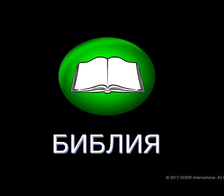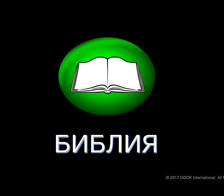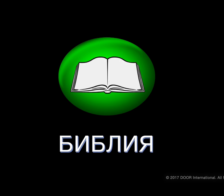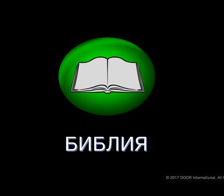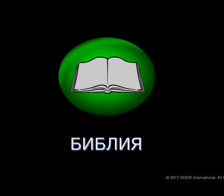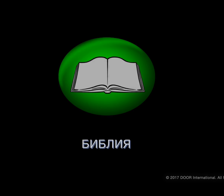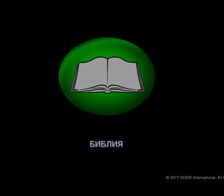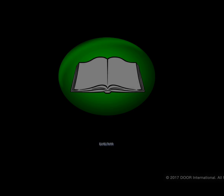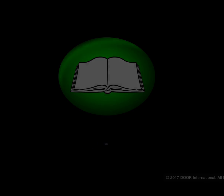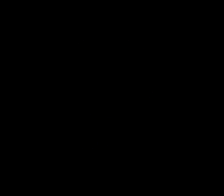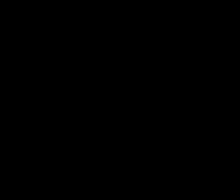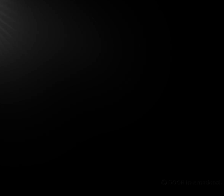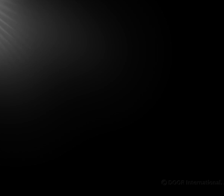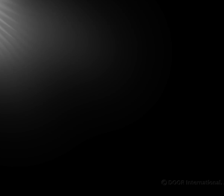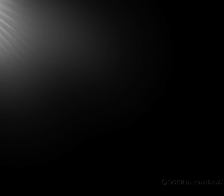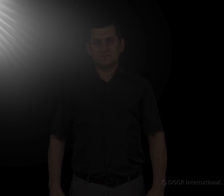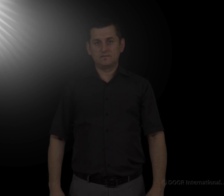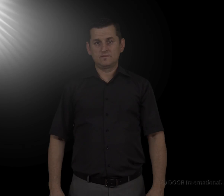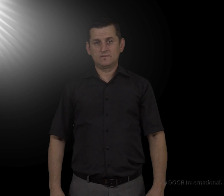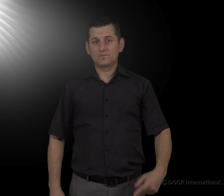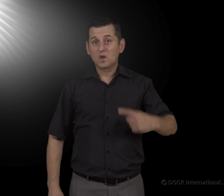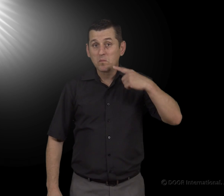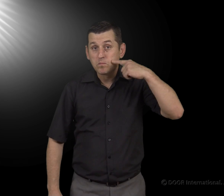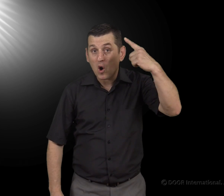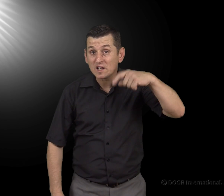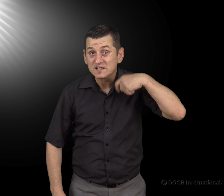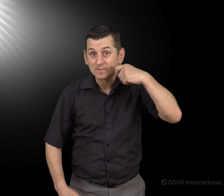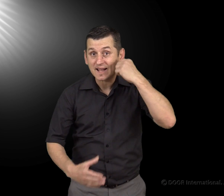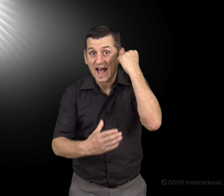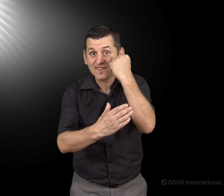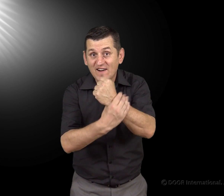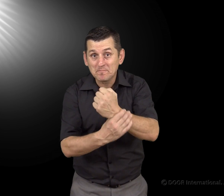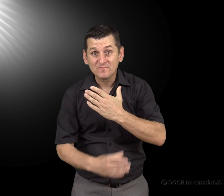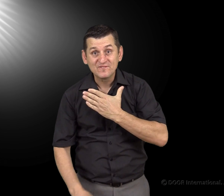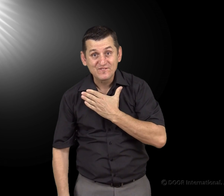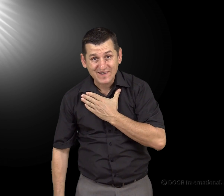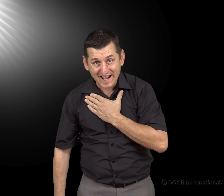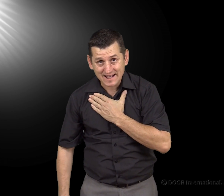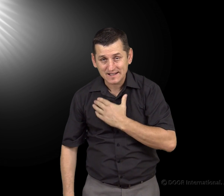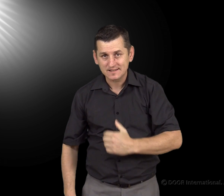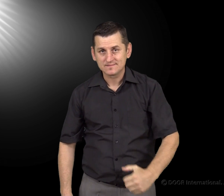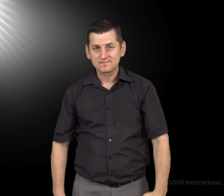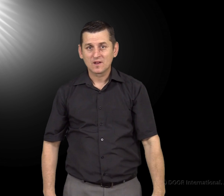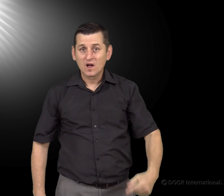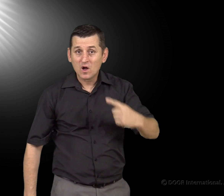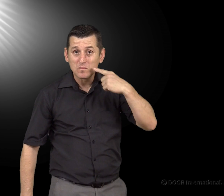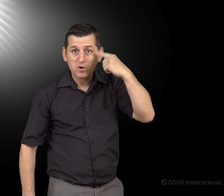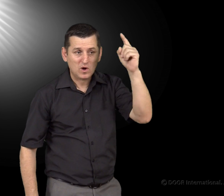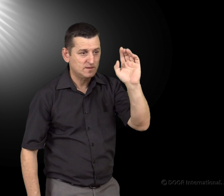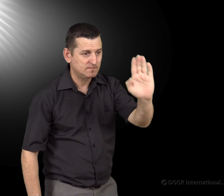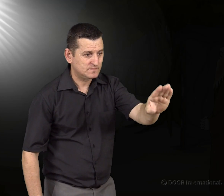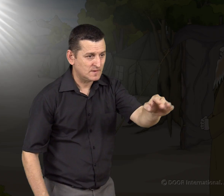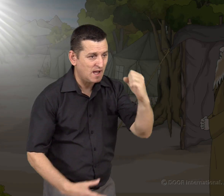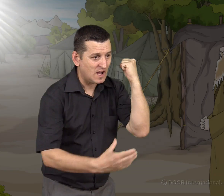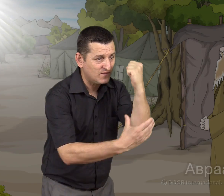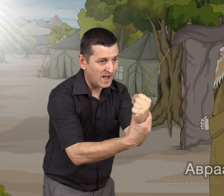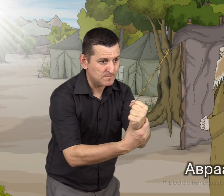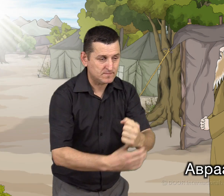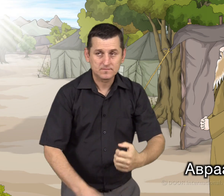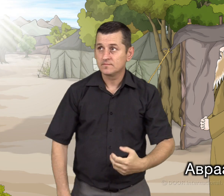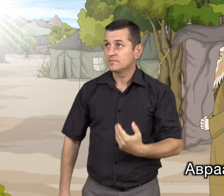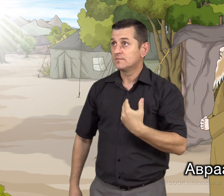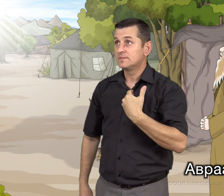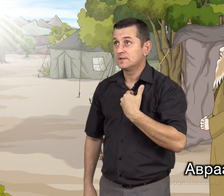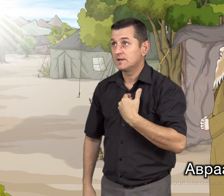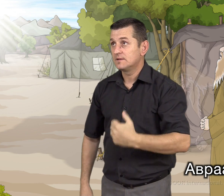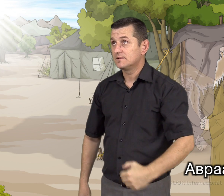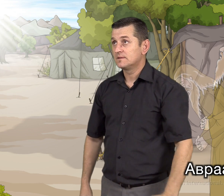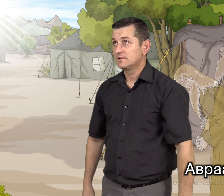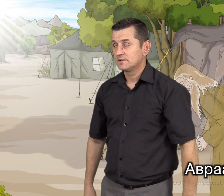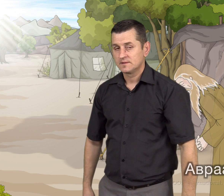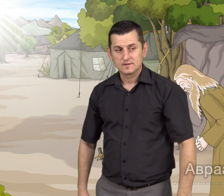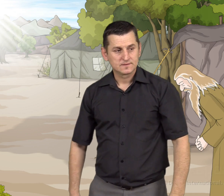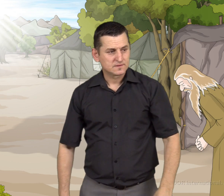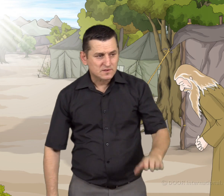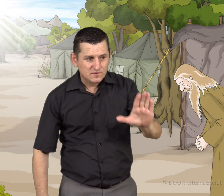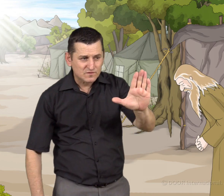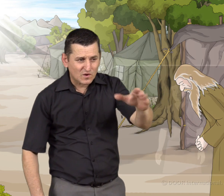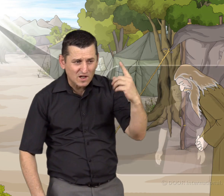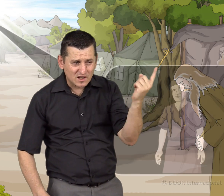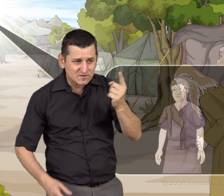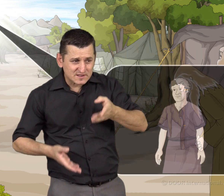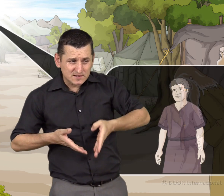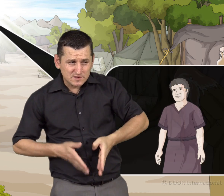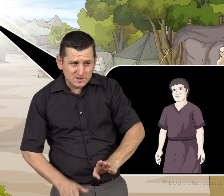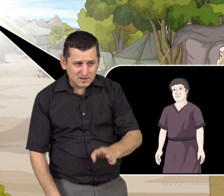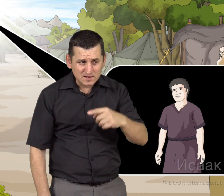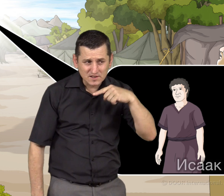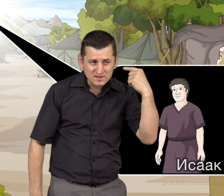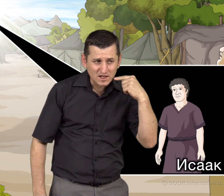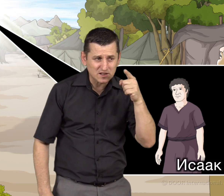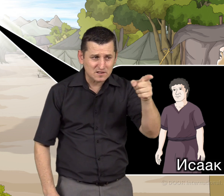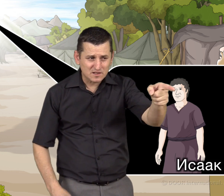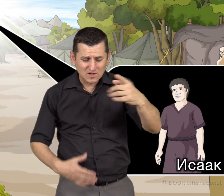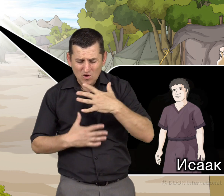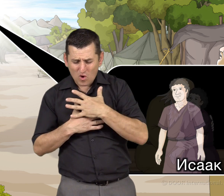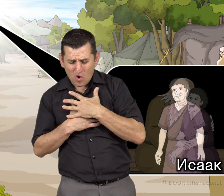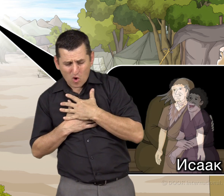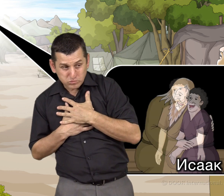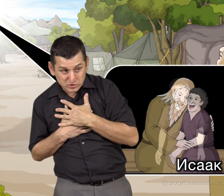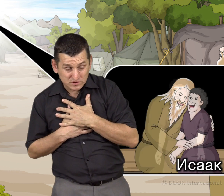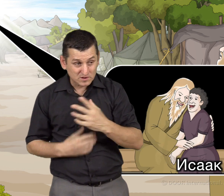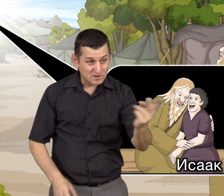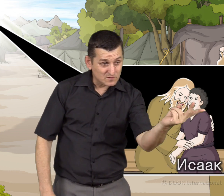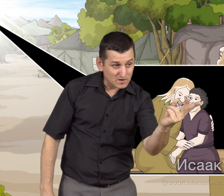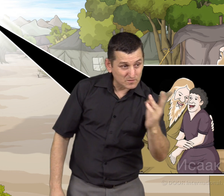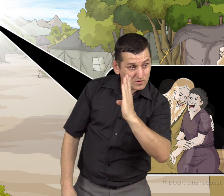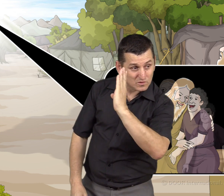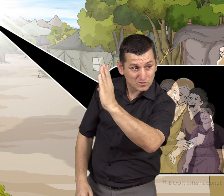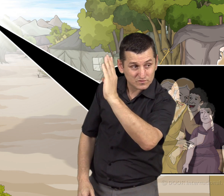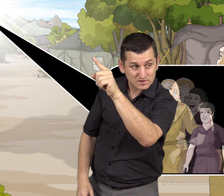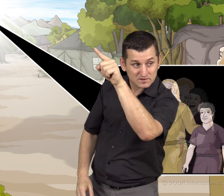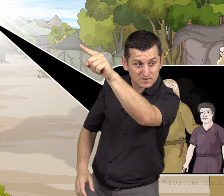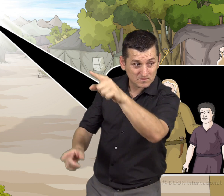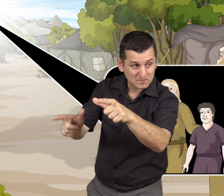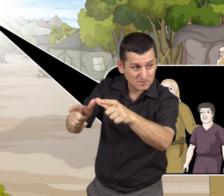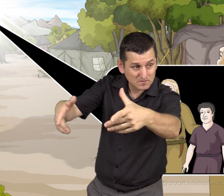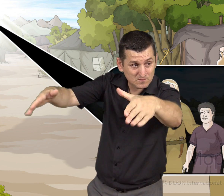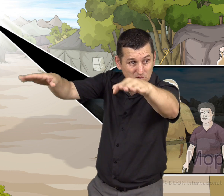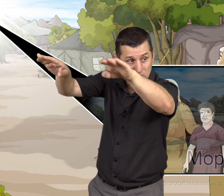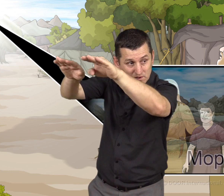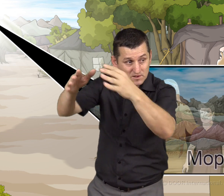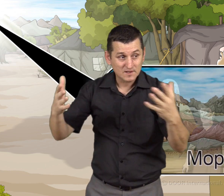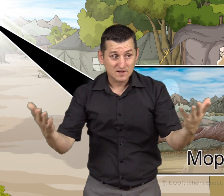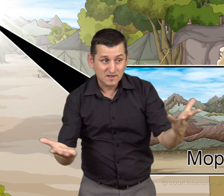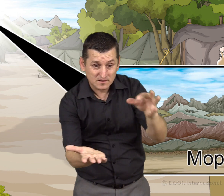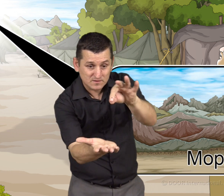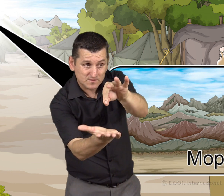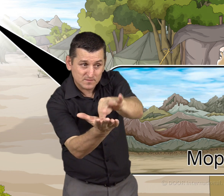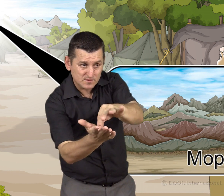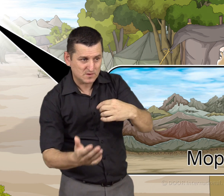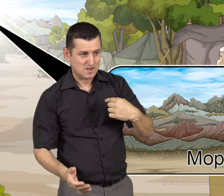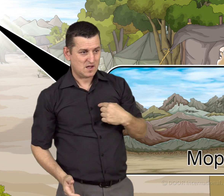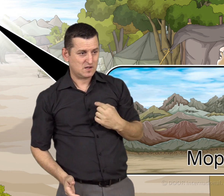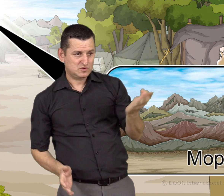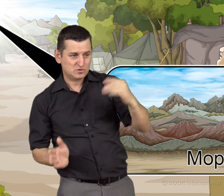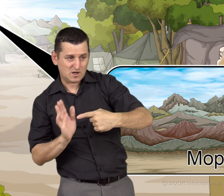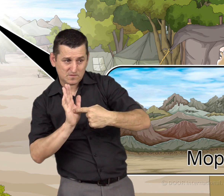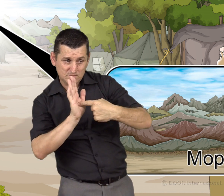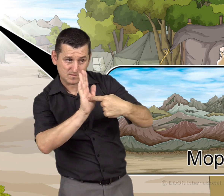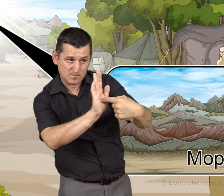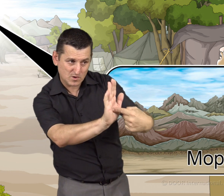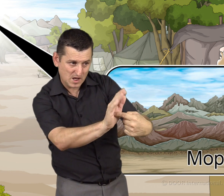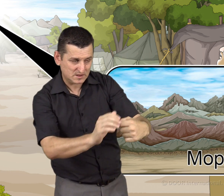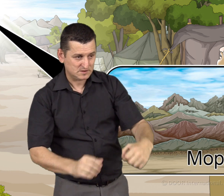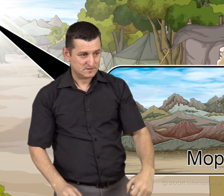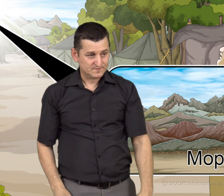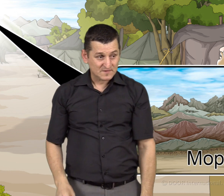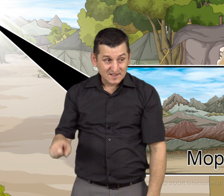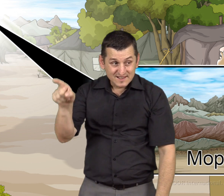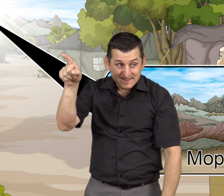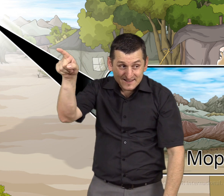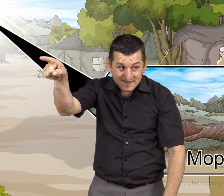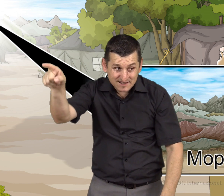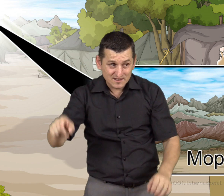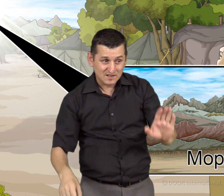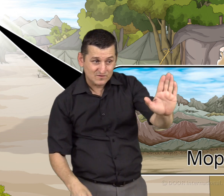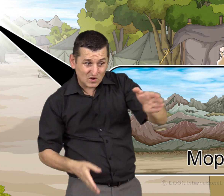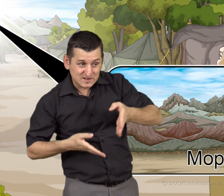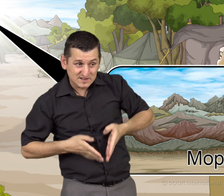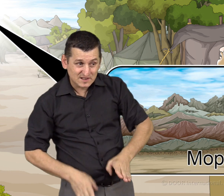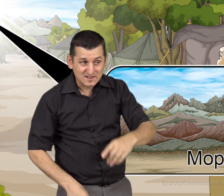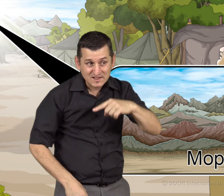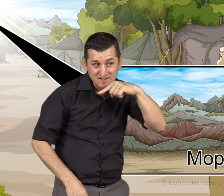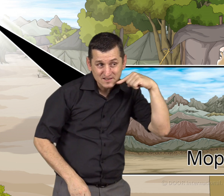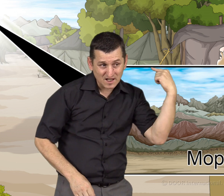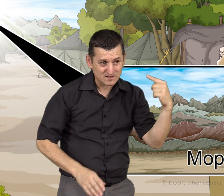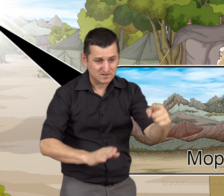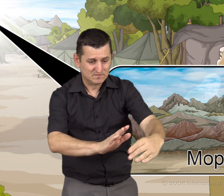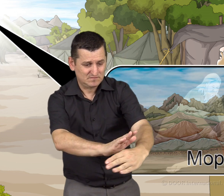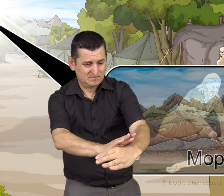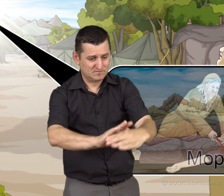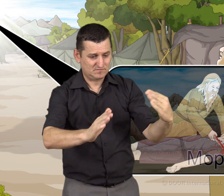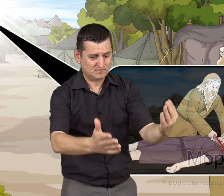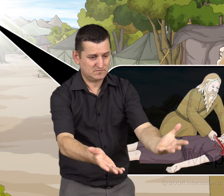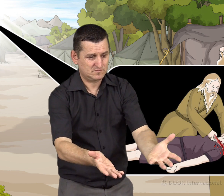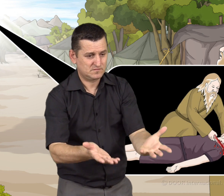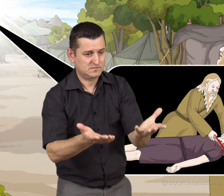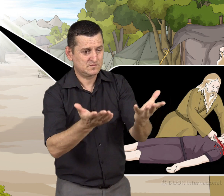Some time later God tested Abraham and said to him, “Abraham!” “Here I am,” he answered. “Take your son,” God said, “your only son Isaac, whom you love, and go to the land of Moriah.